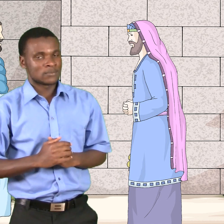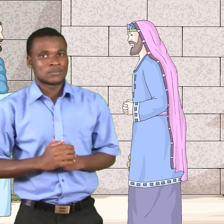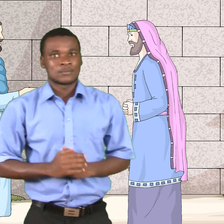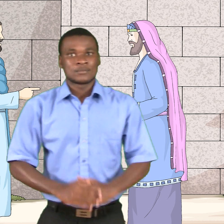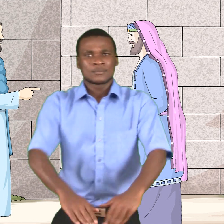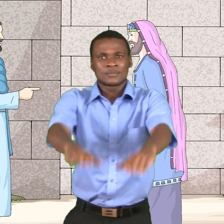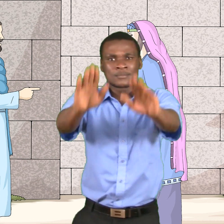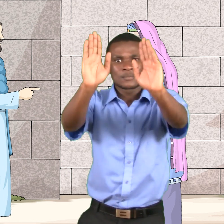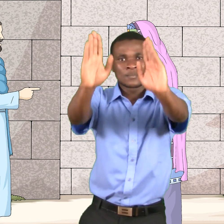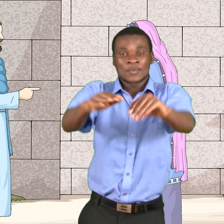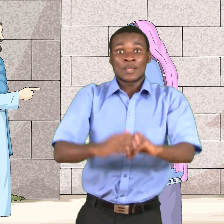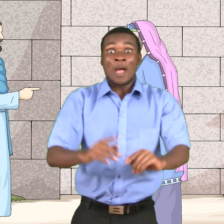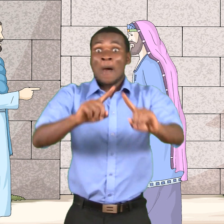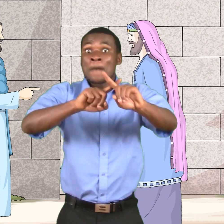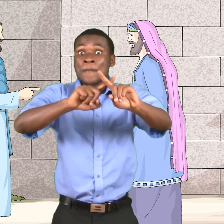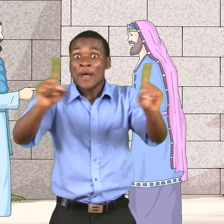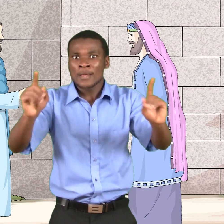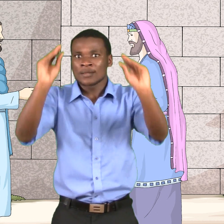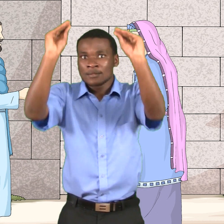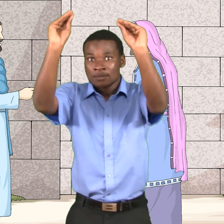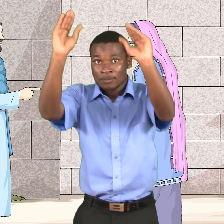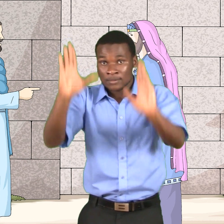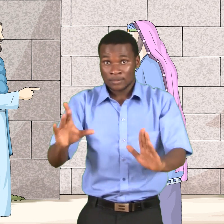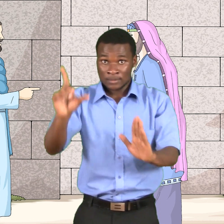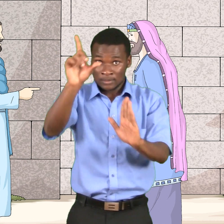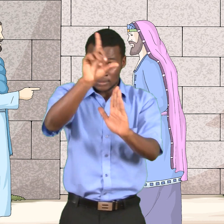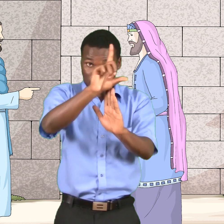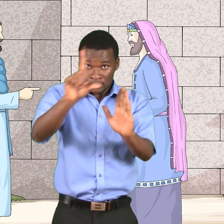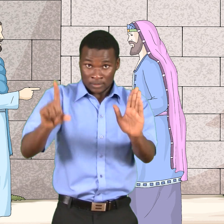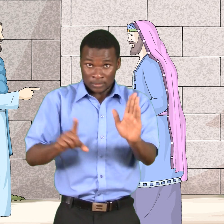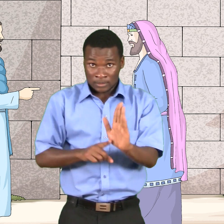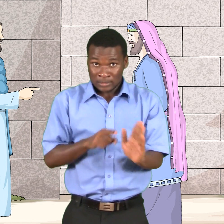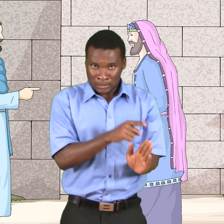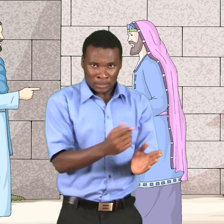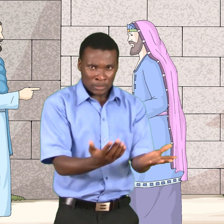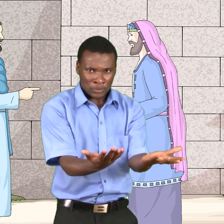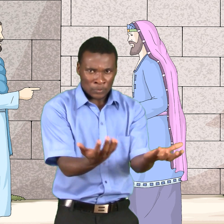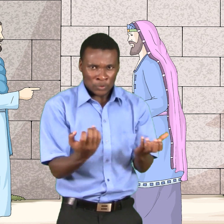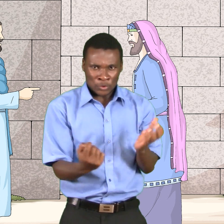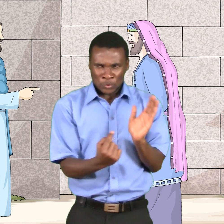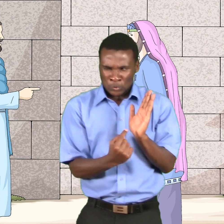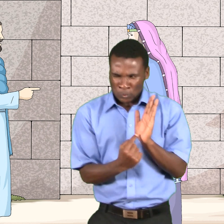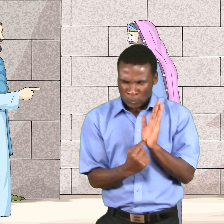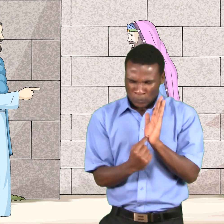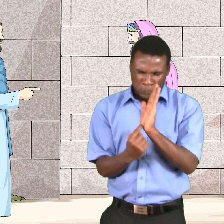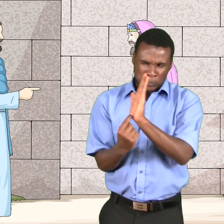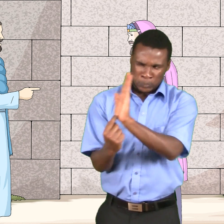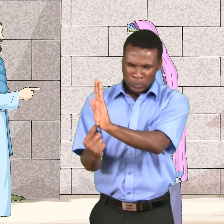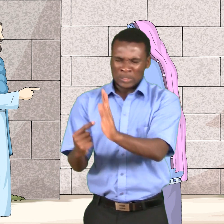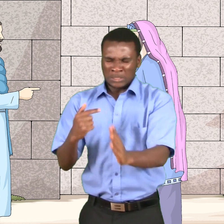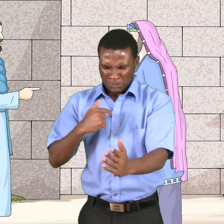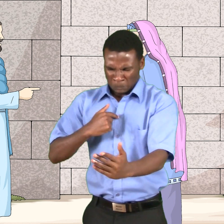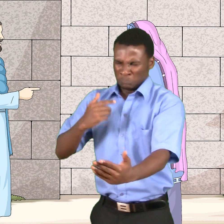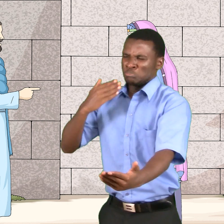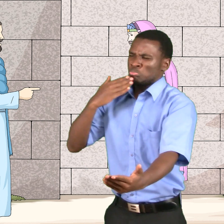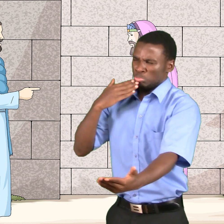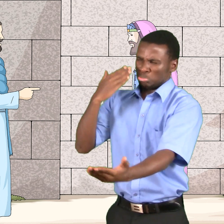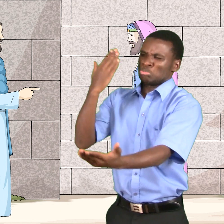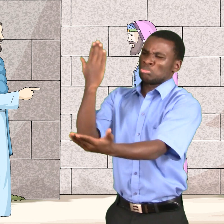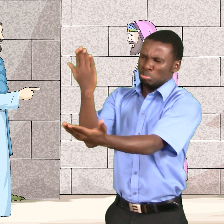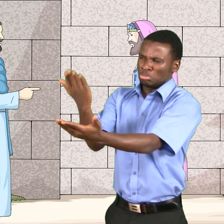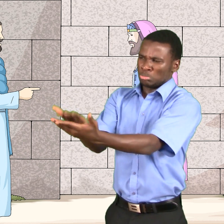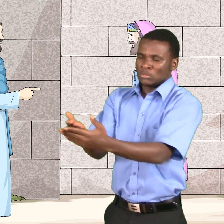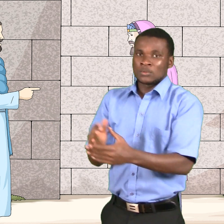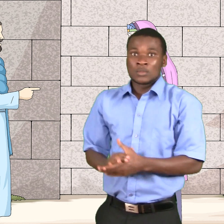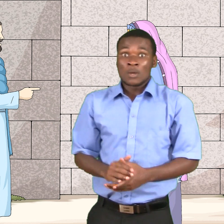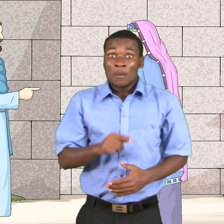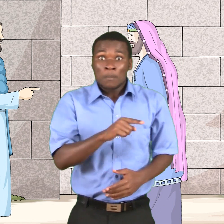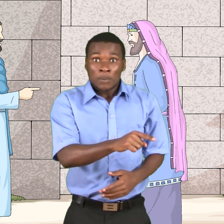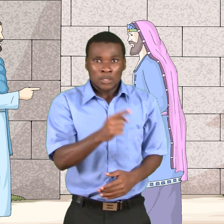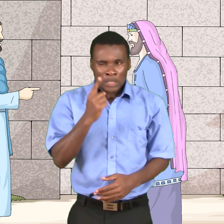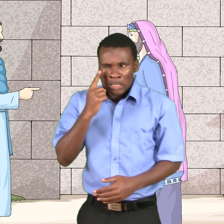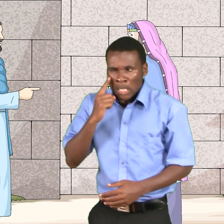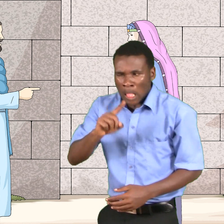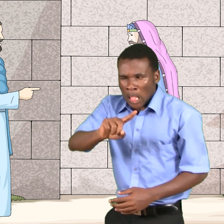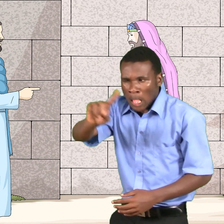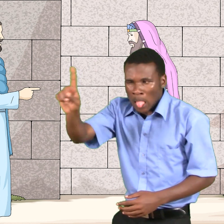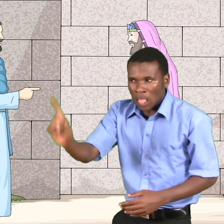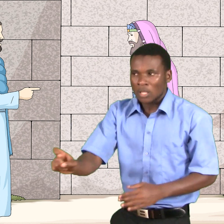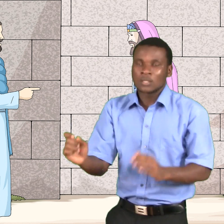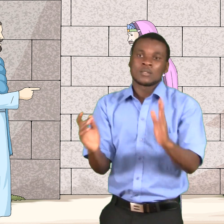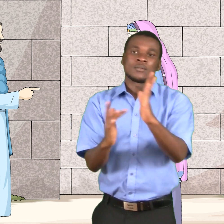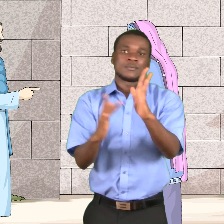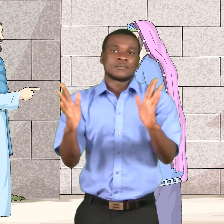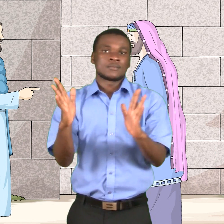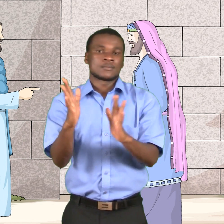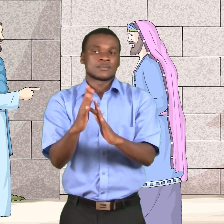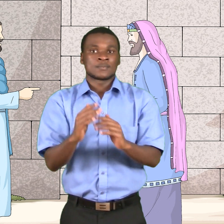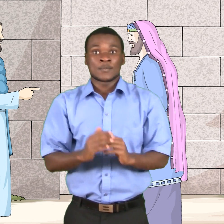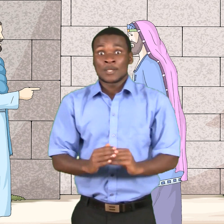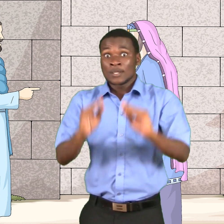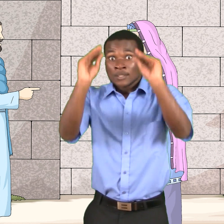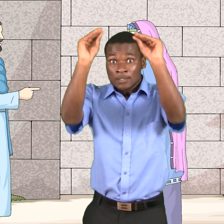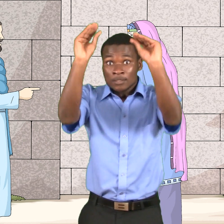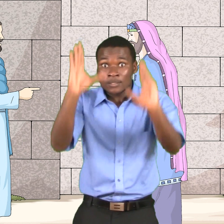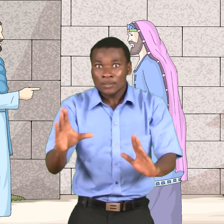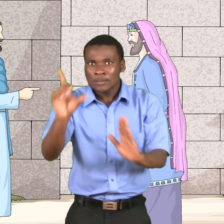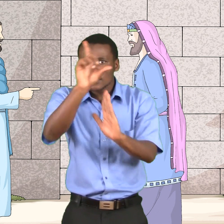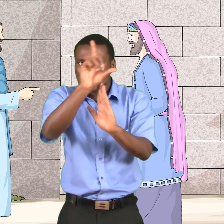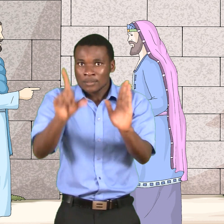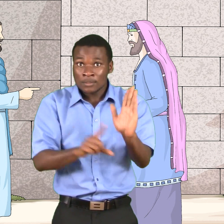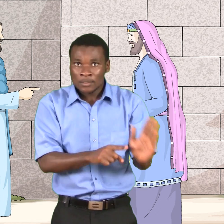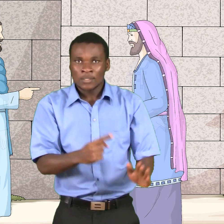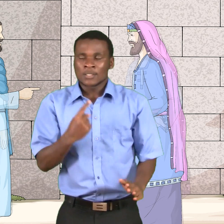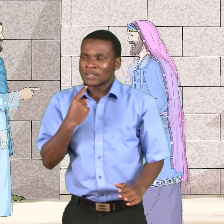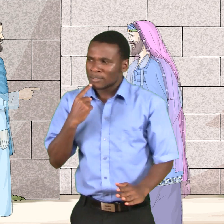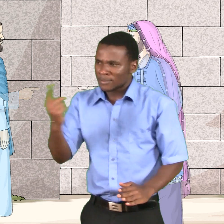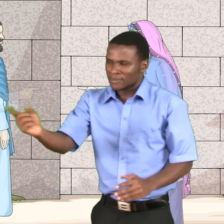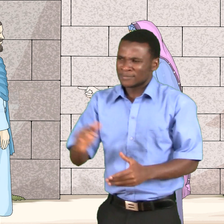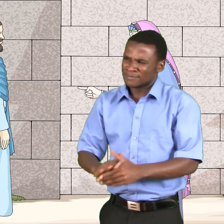“Do this and you will live.”